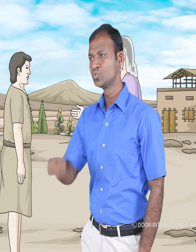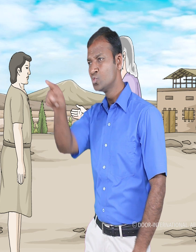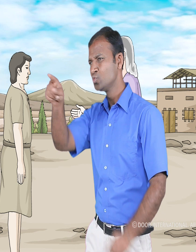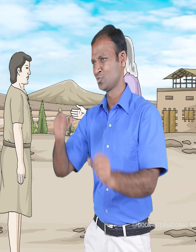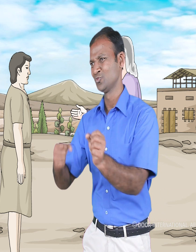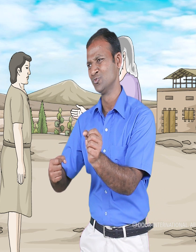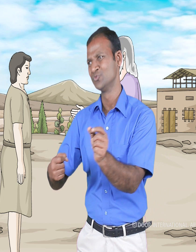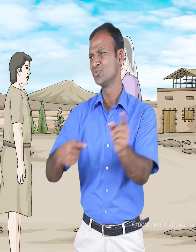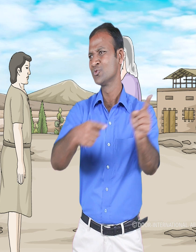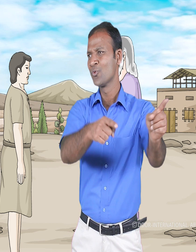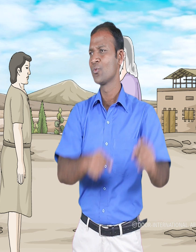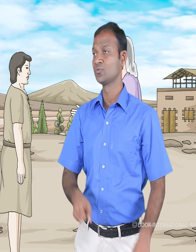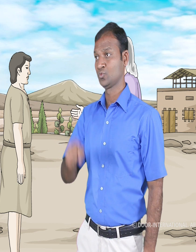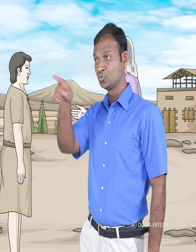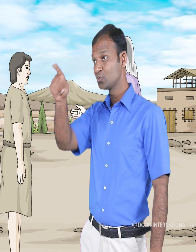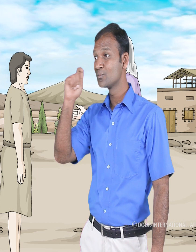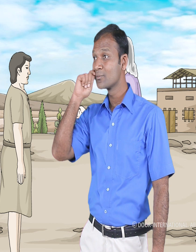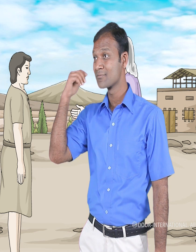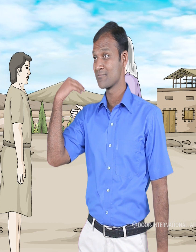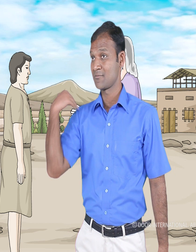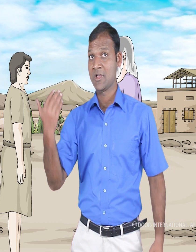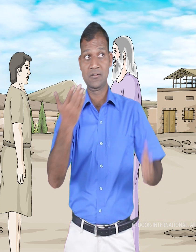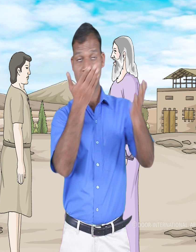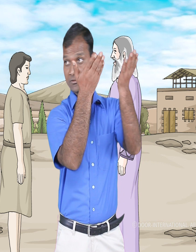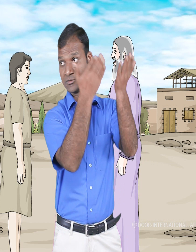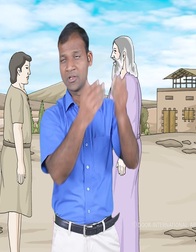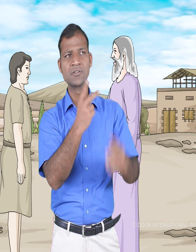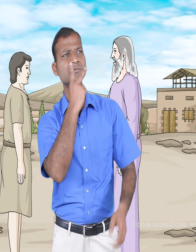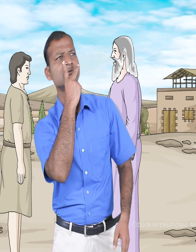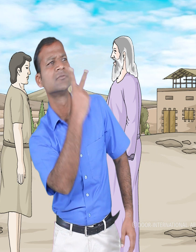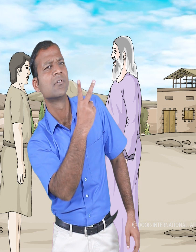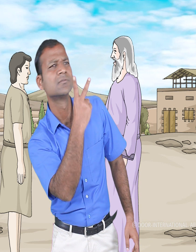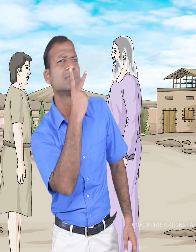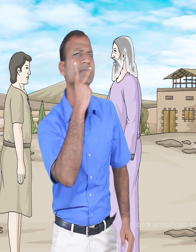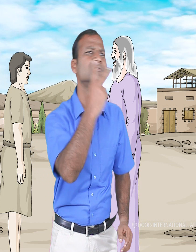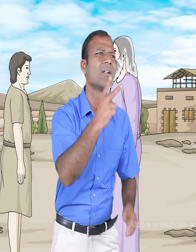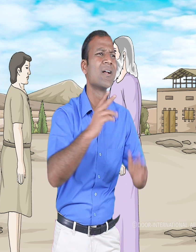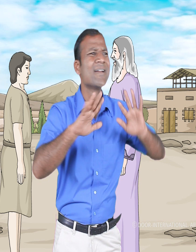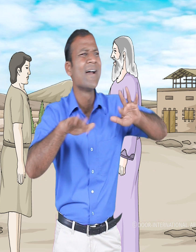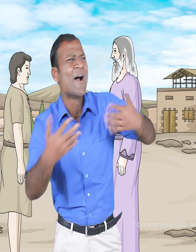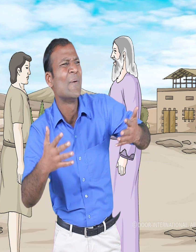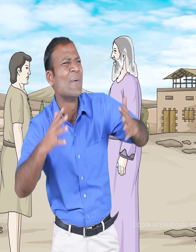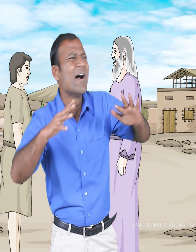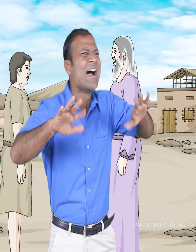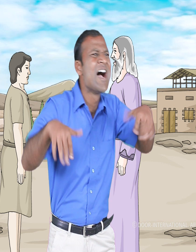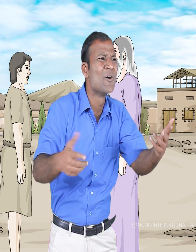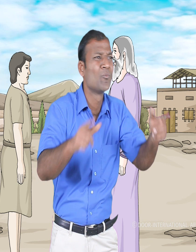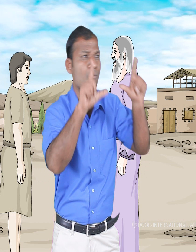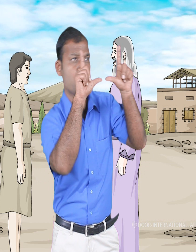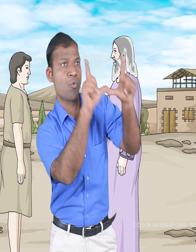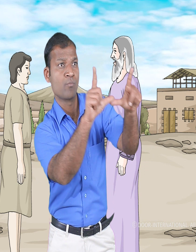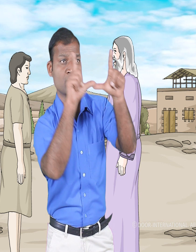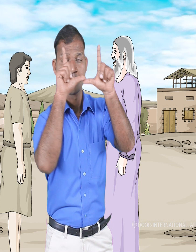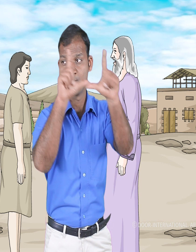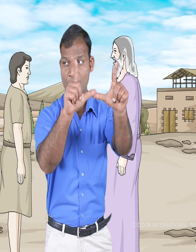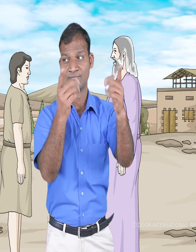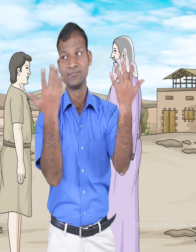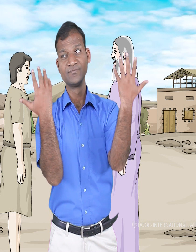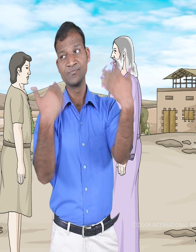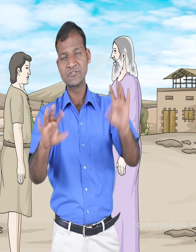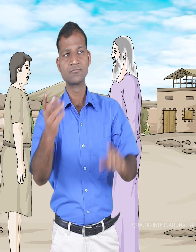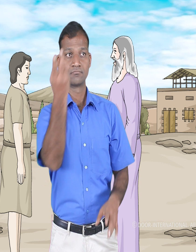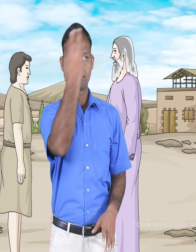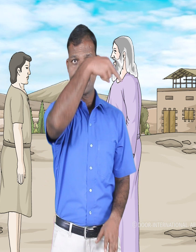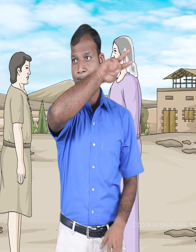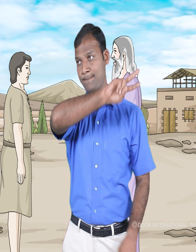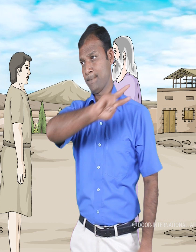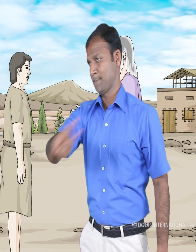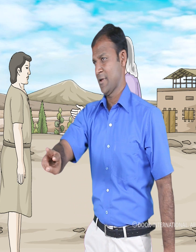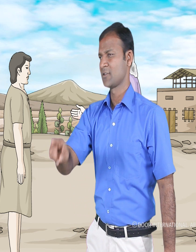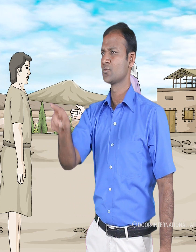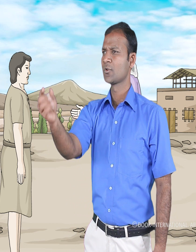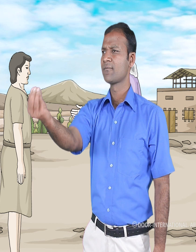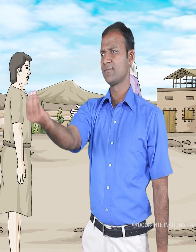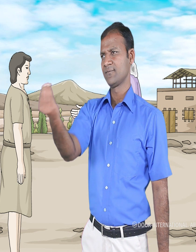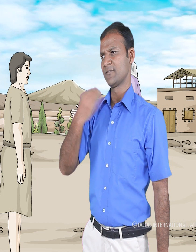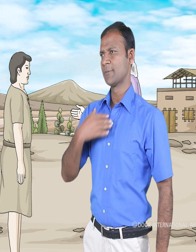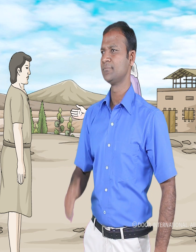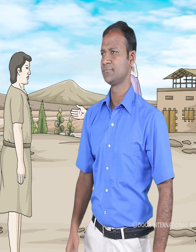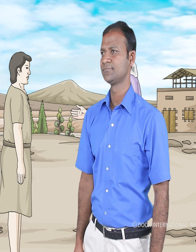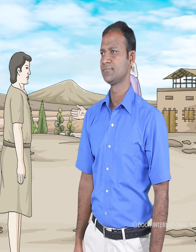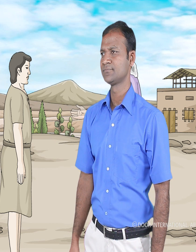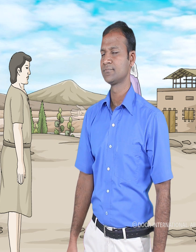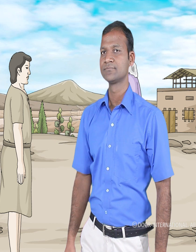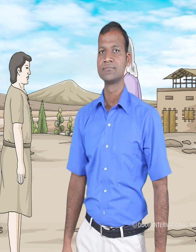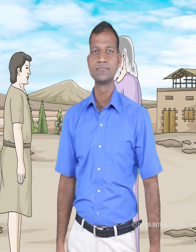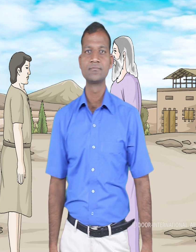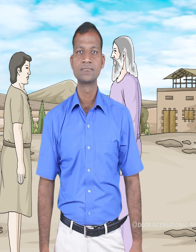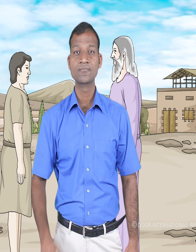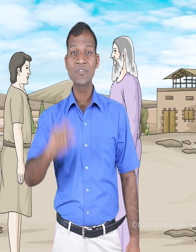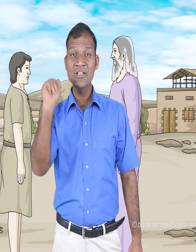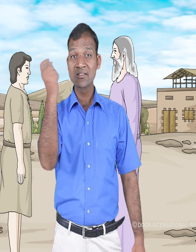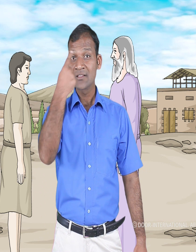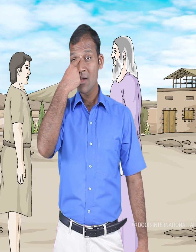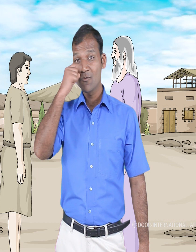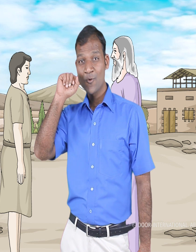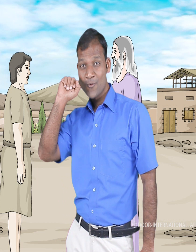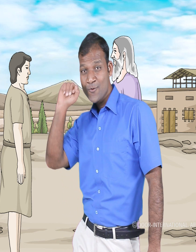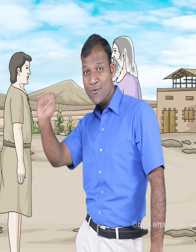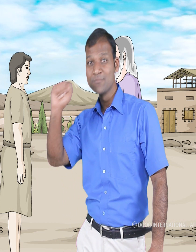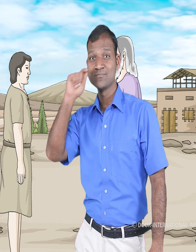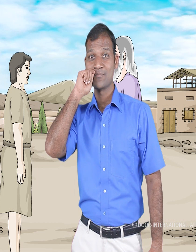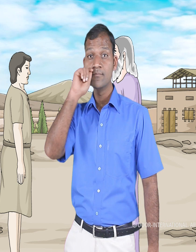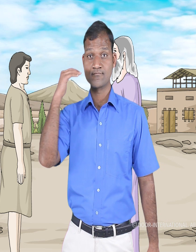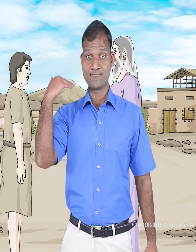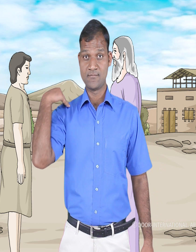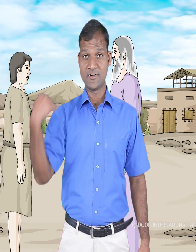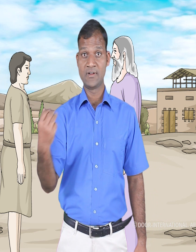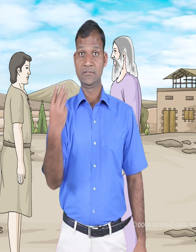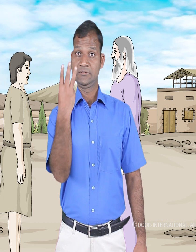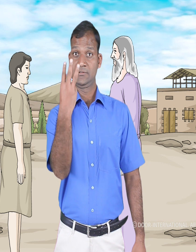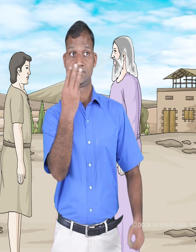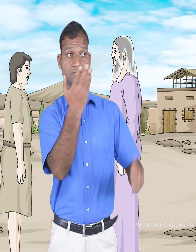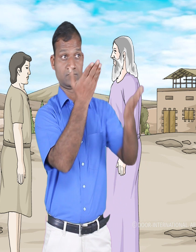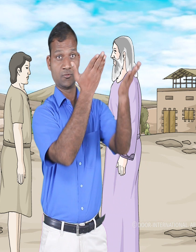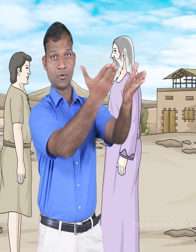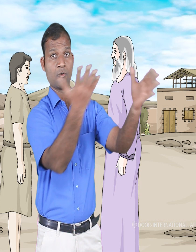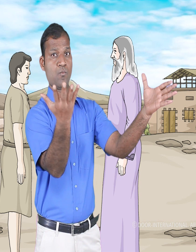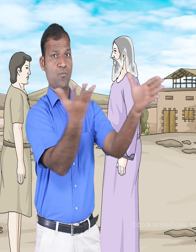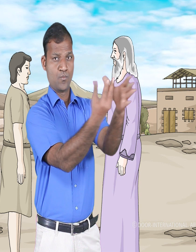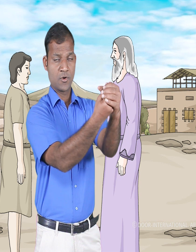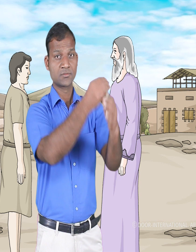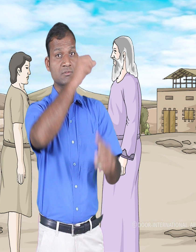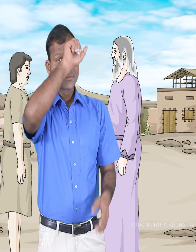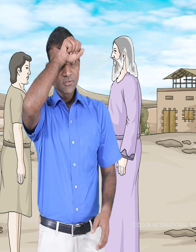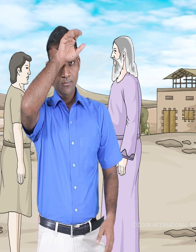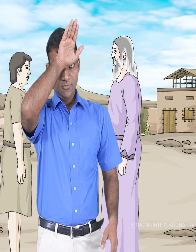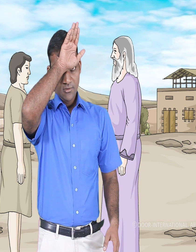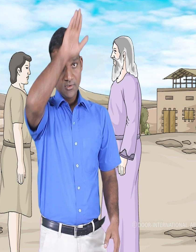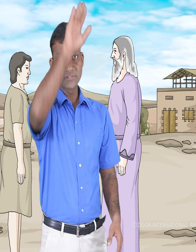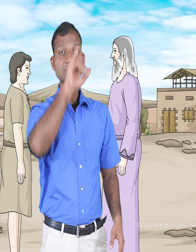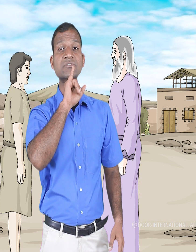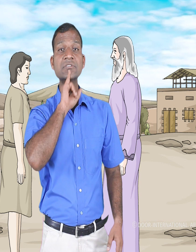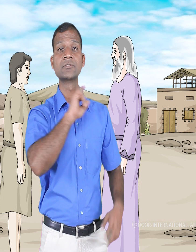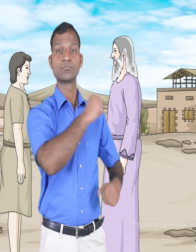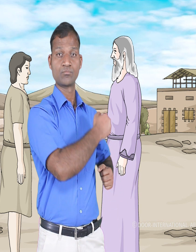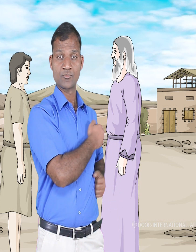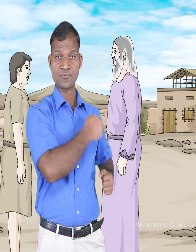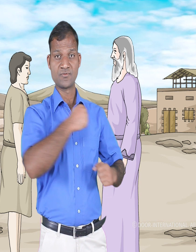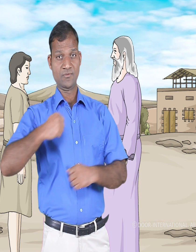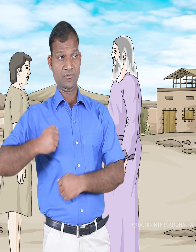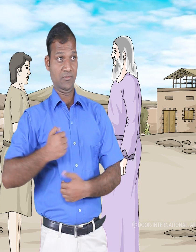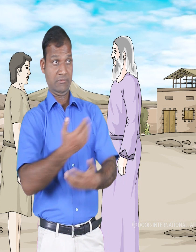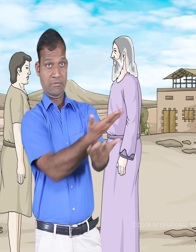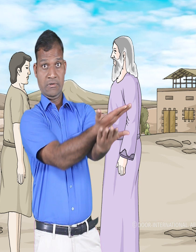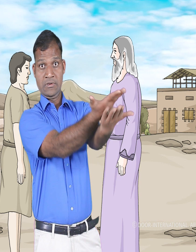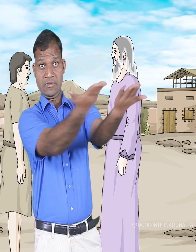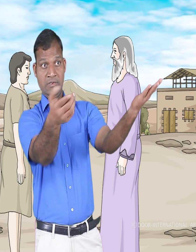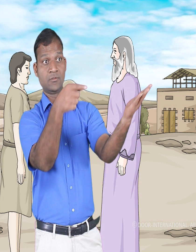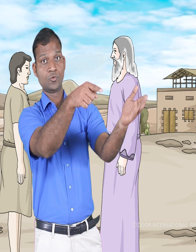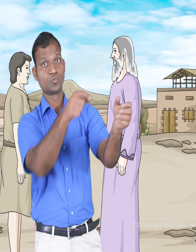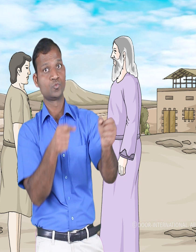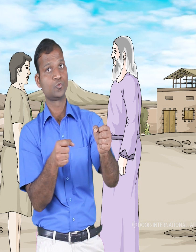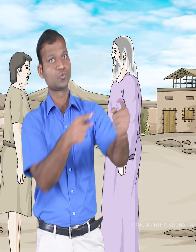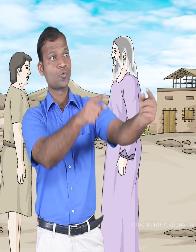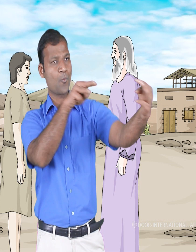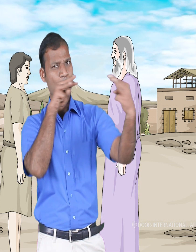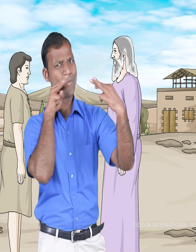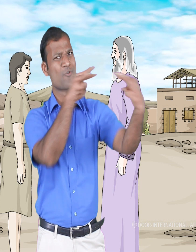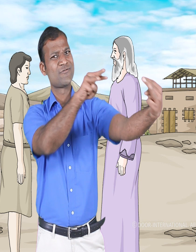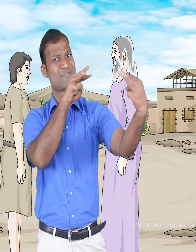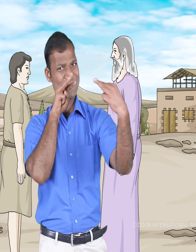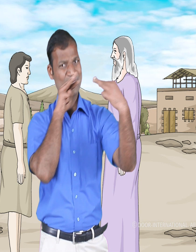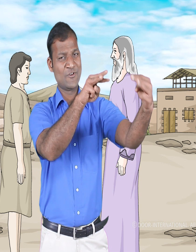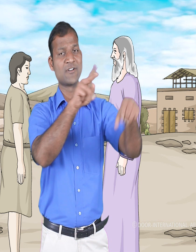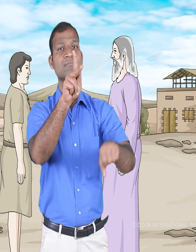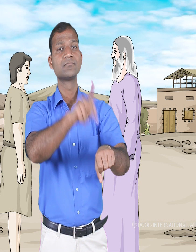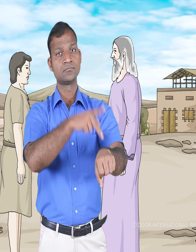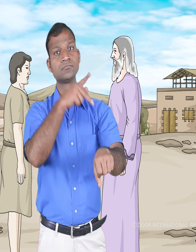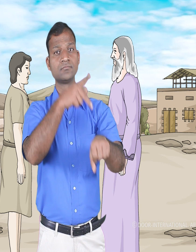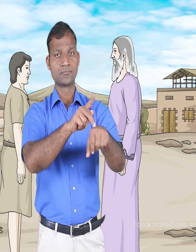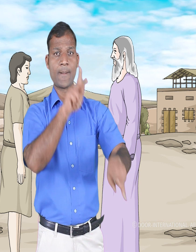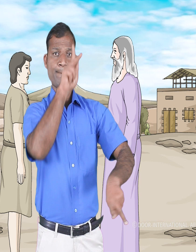Check on the welfare of your brothers and bring back an assurance from them.